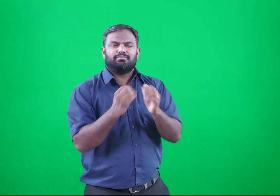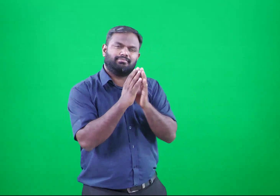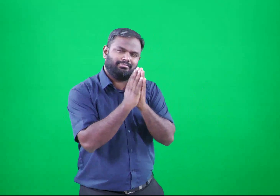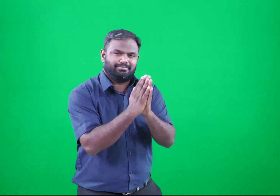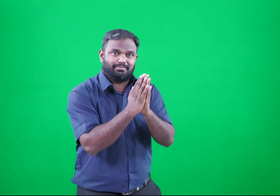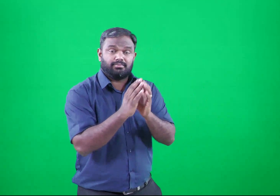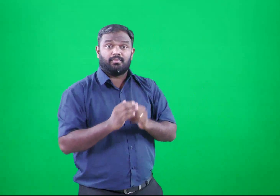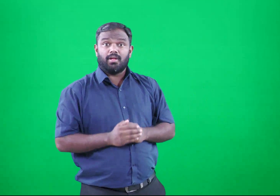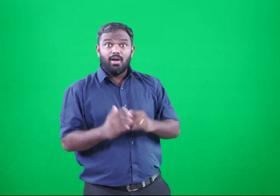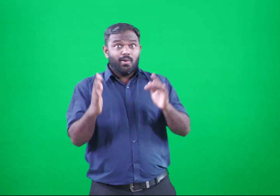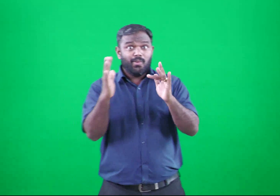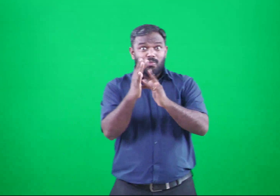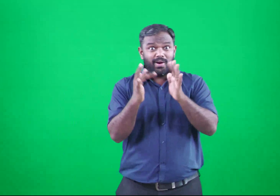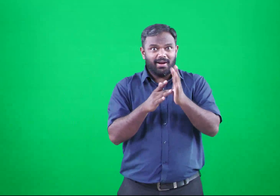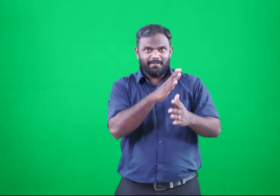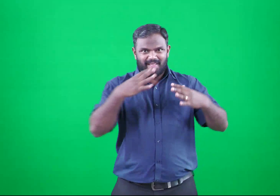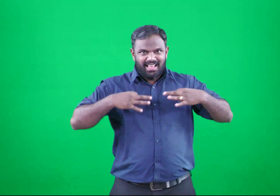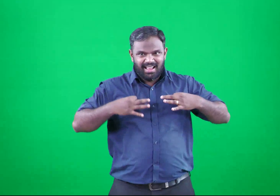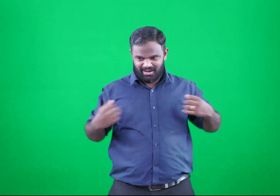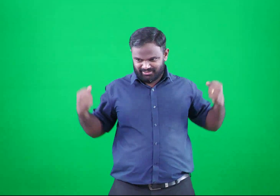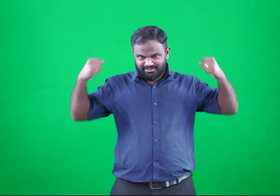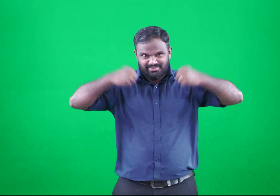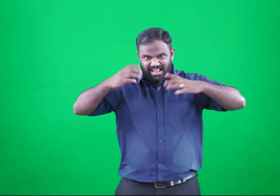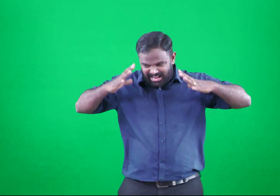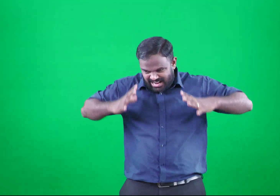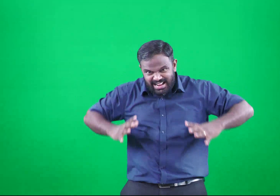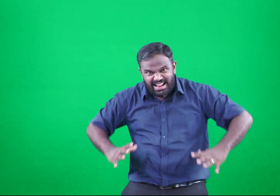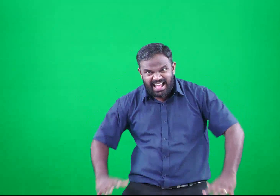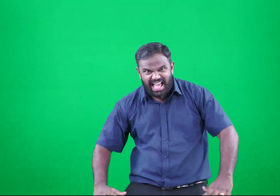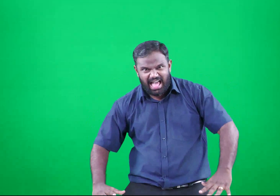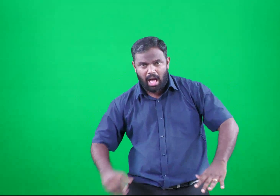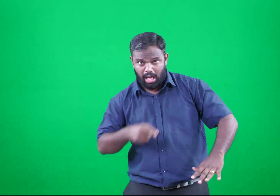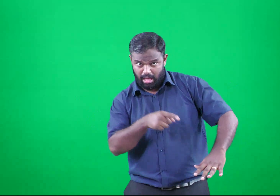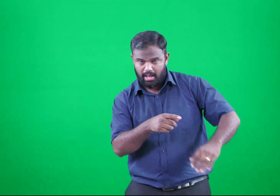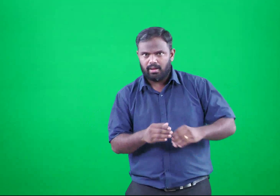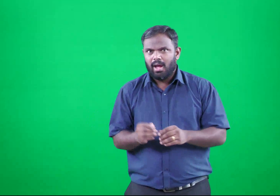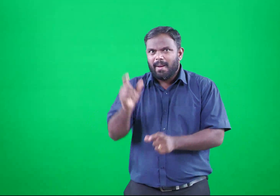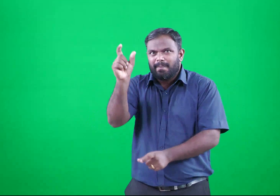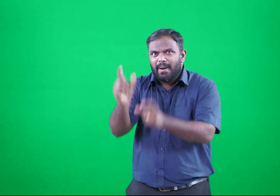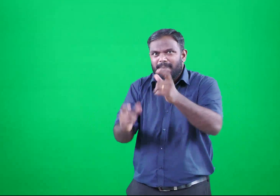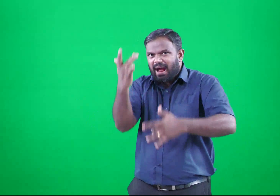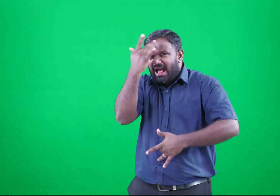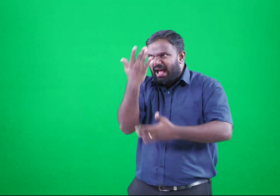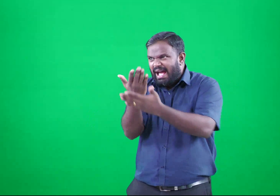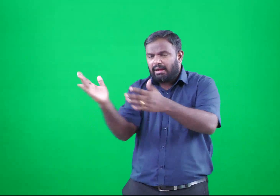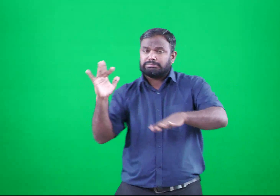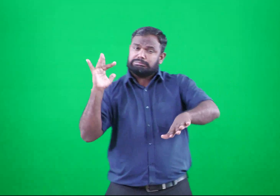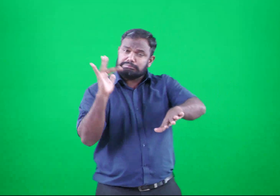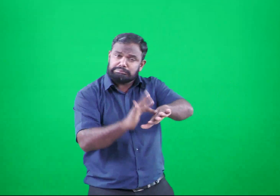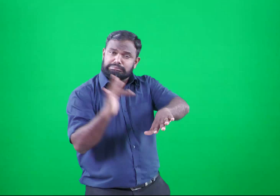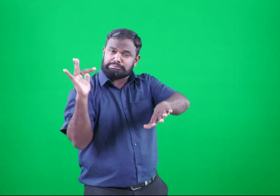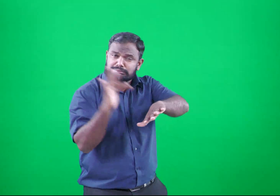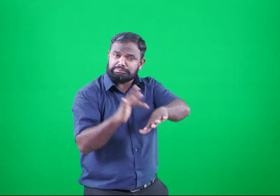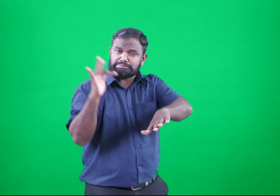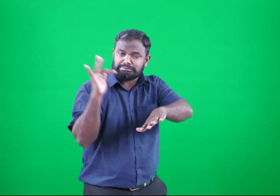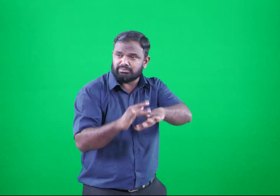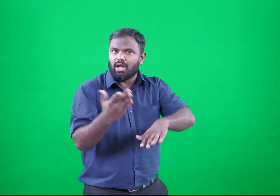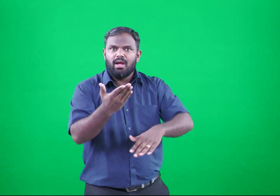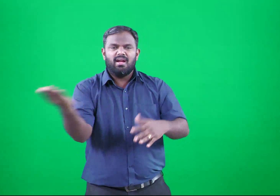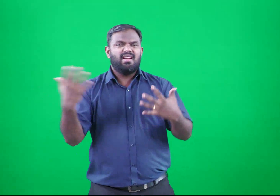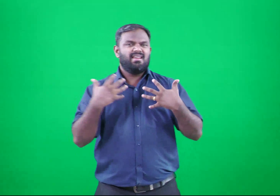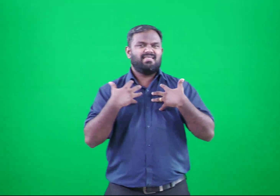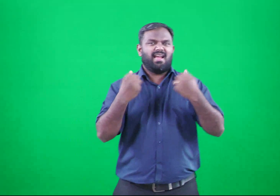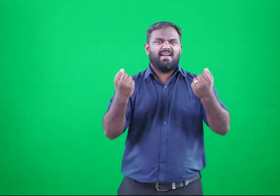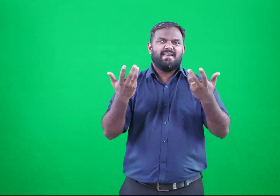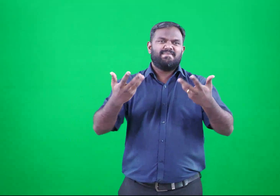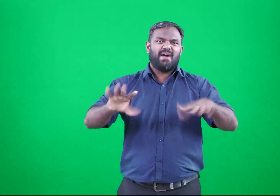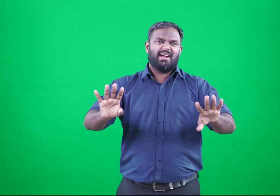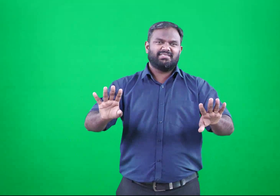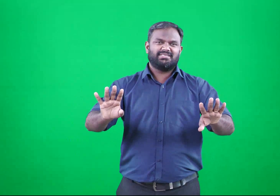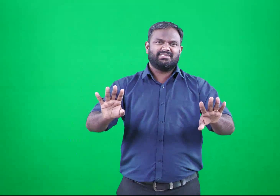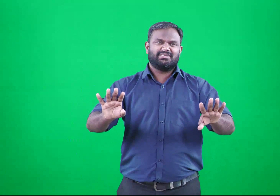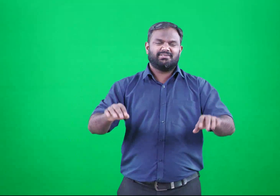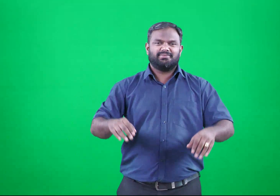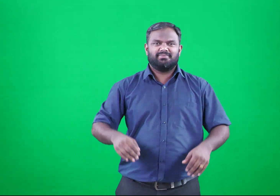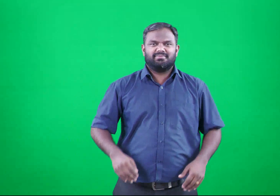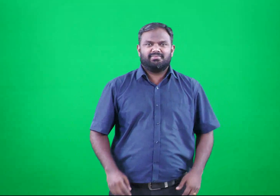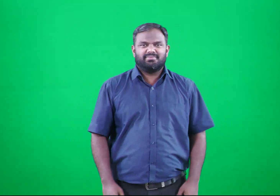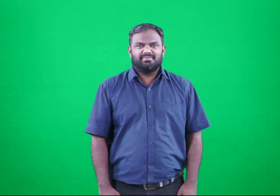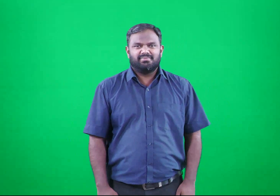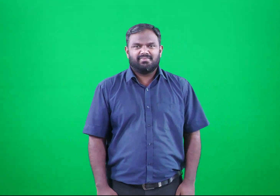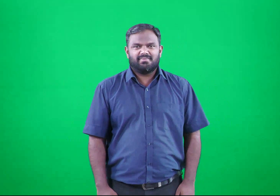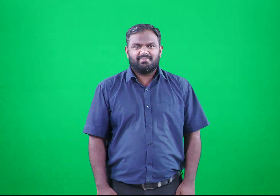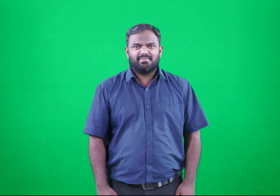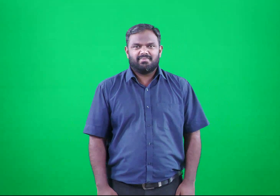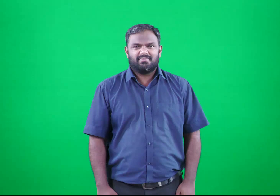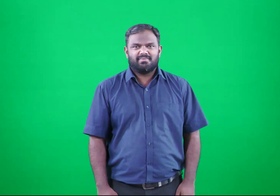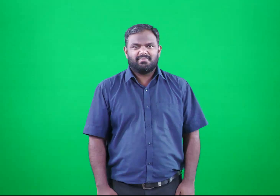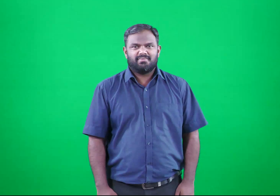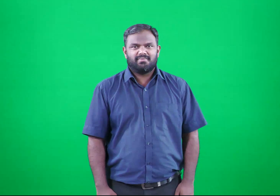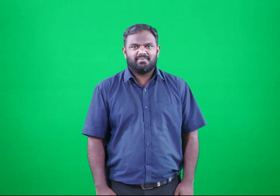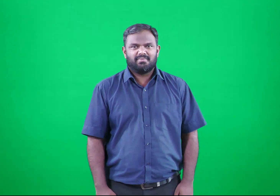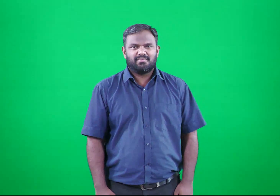And all who touched Him were healed.